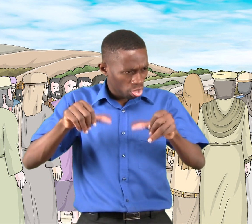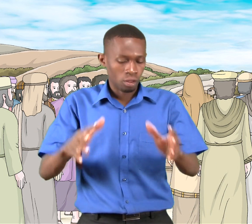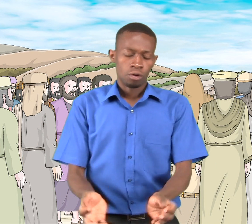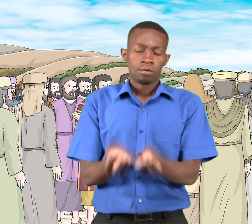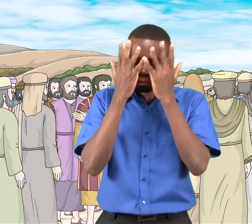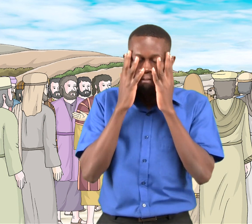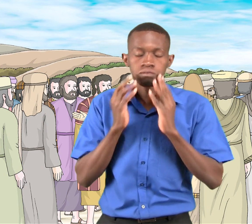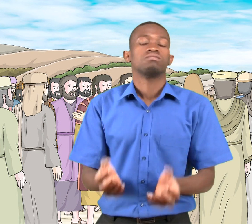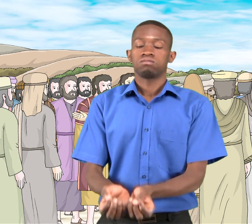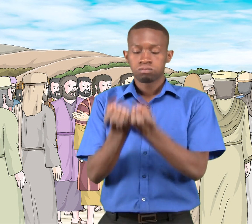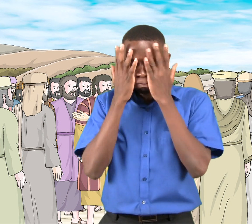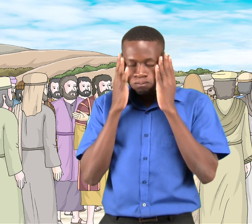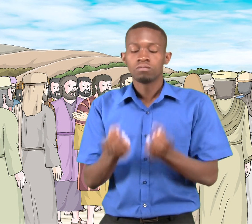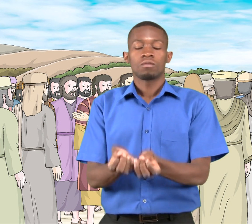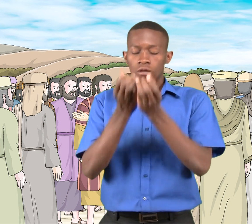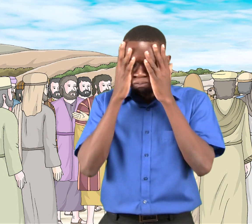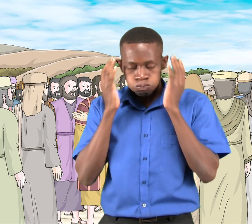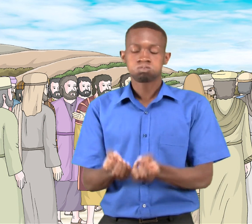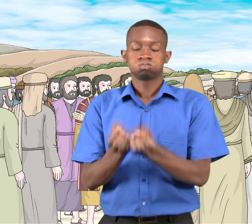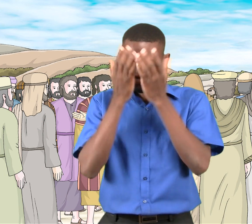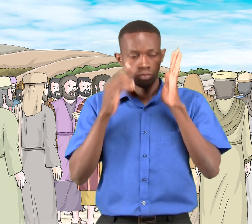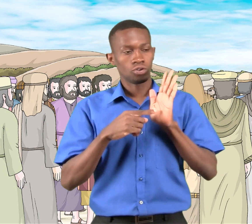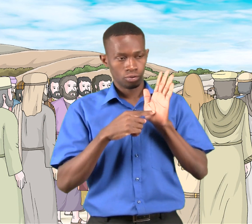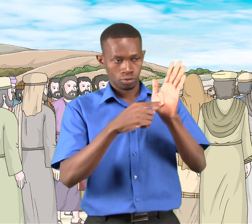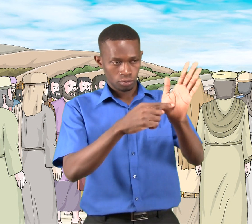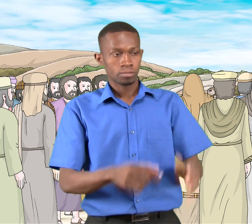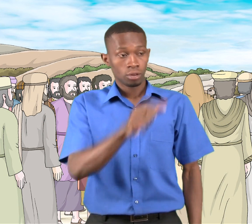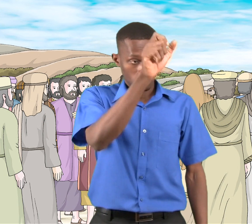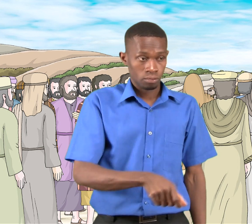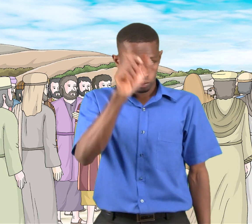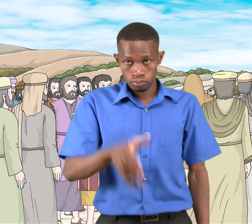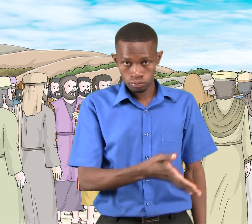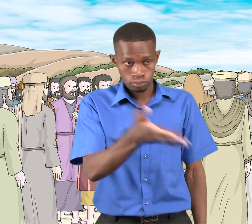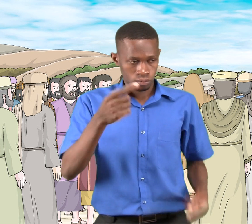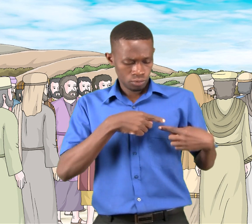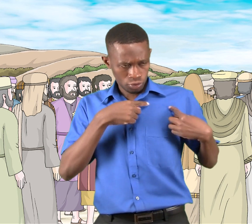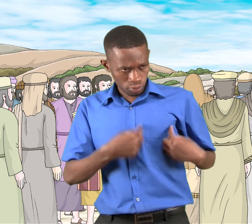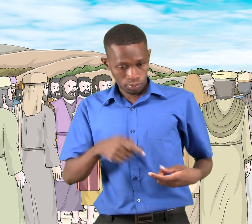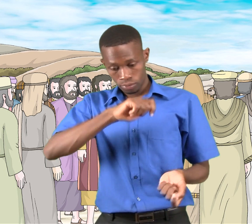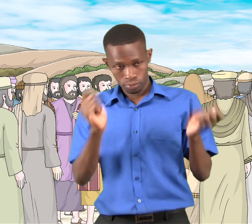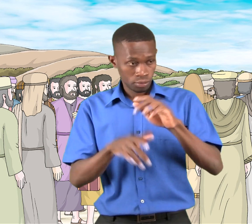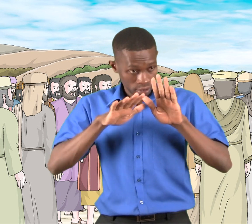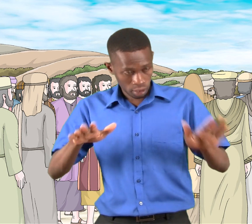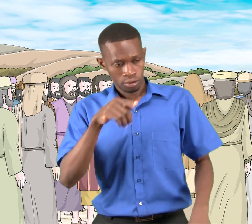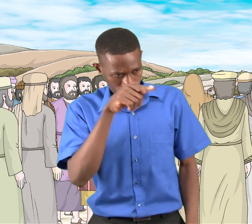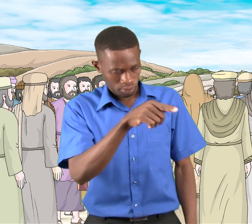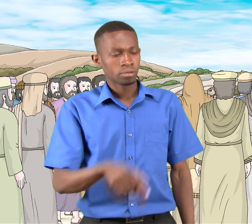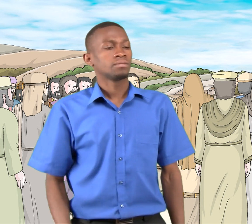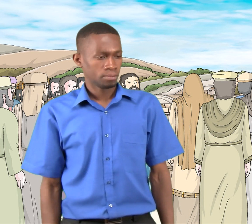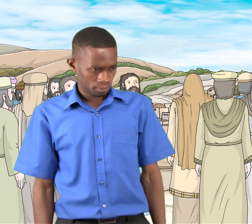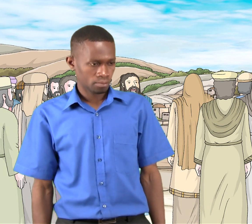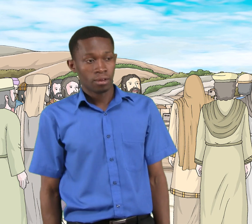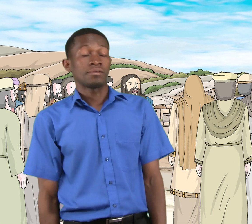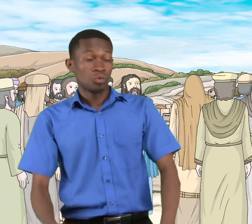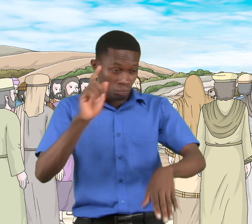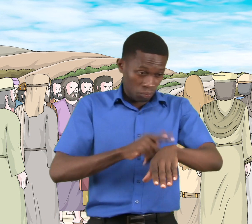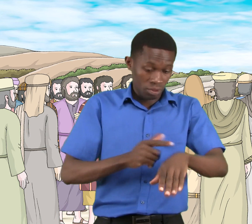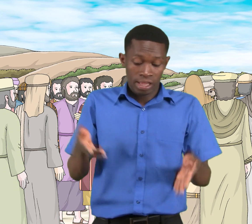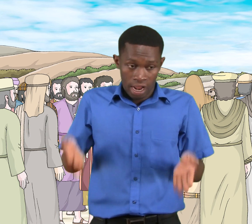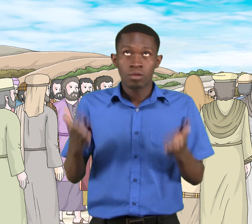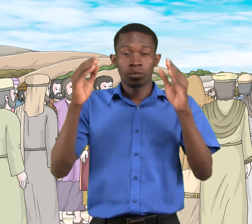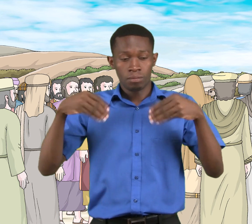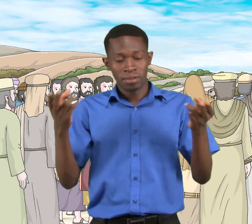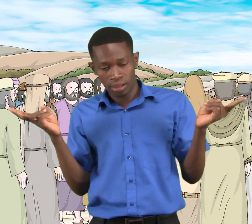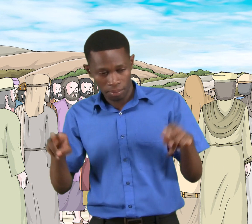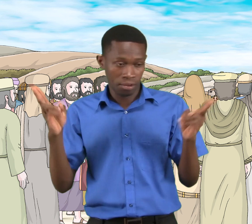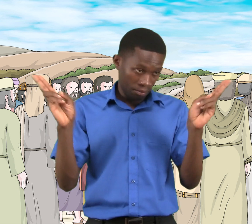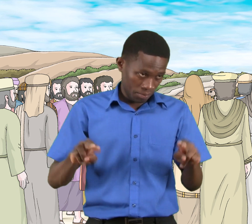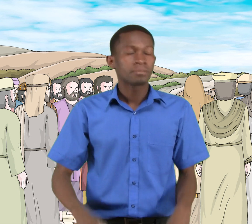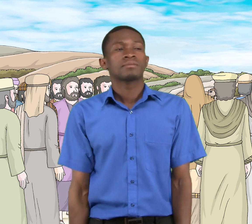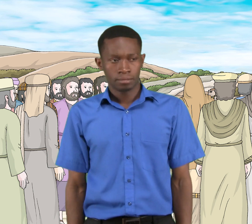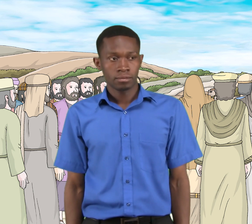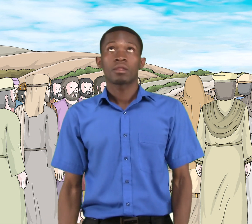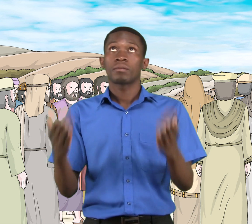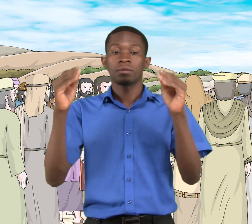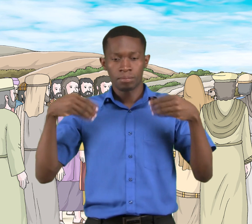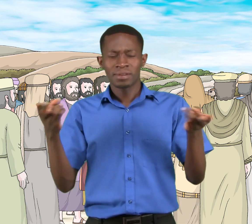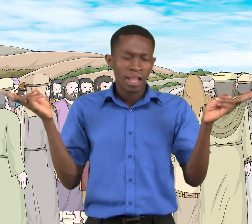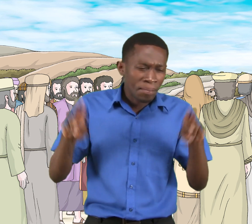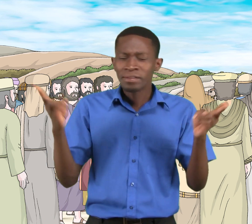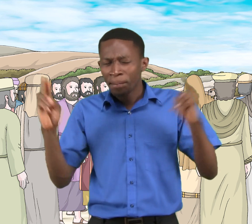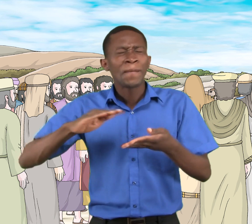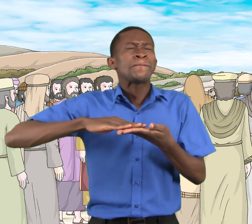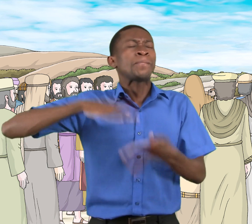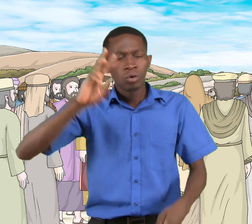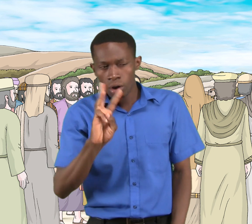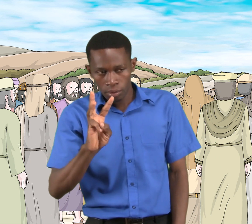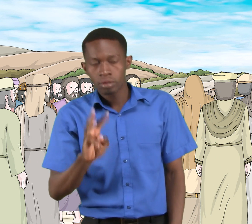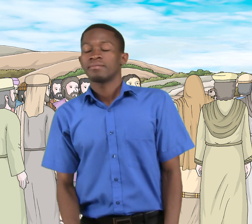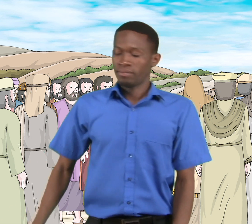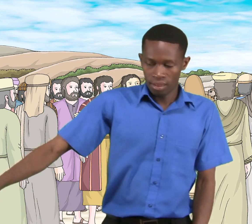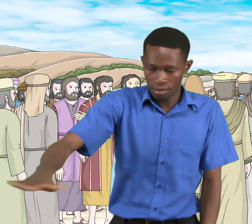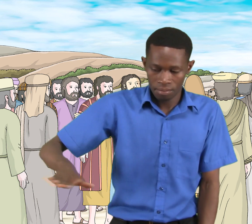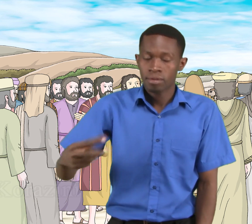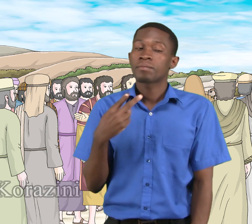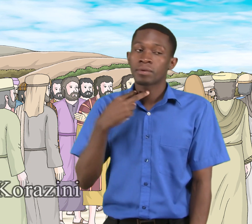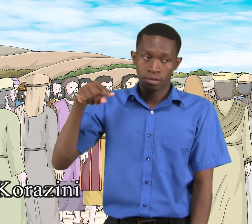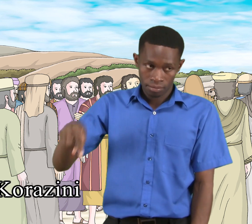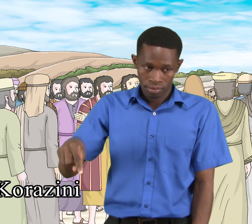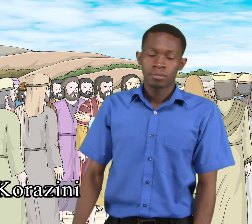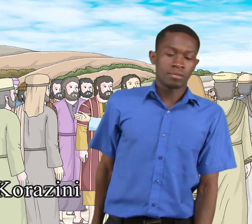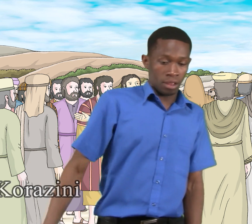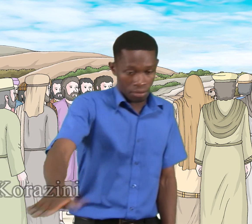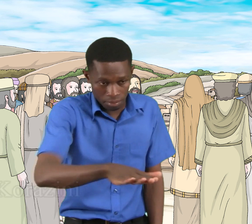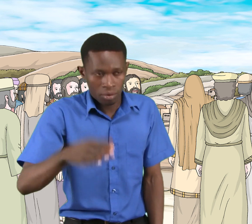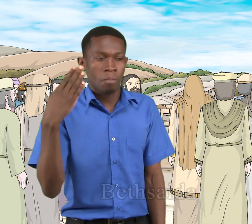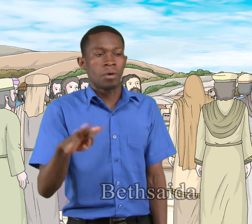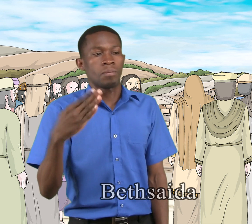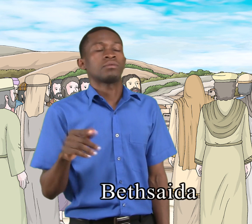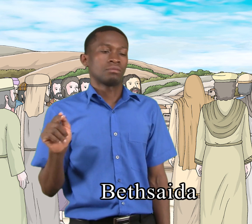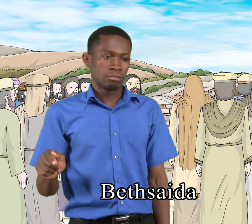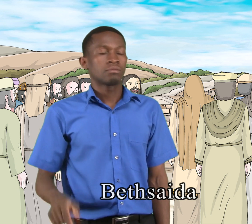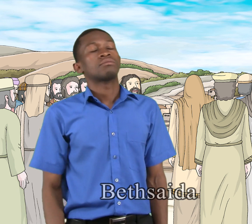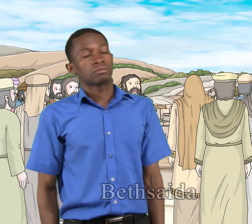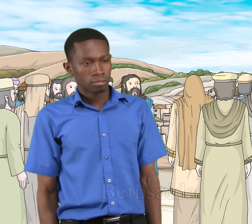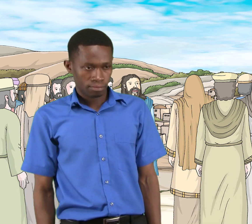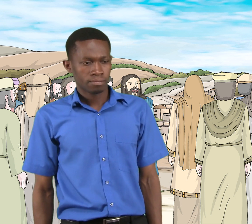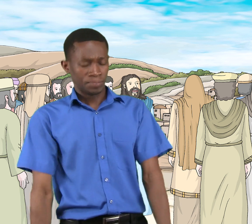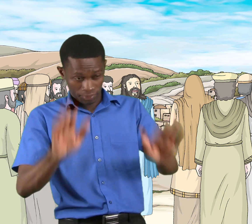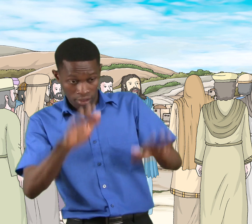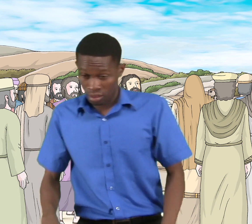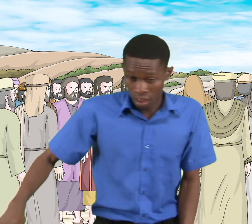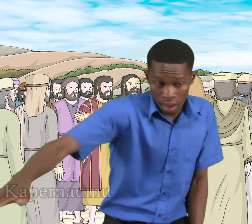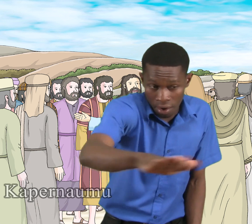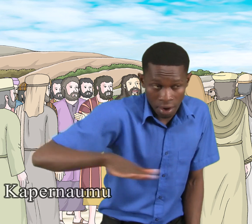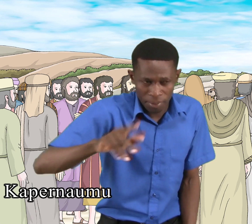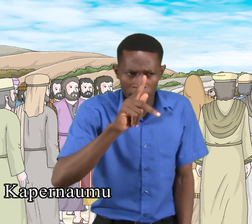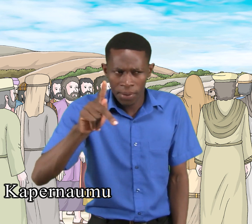But it will be more bearable for Tyre and Sidon at the judgment than for you.